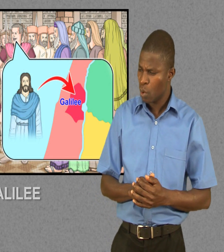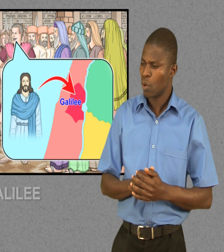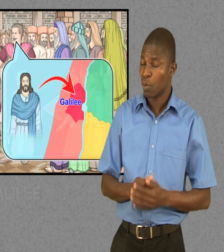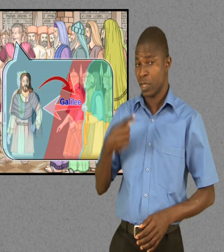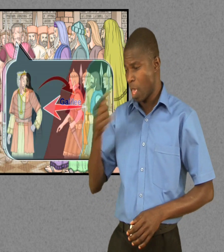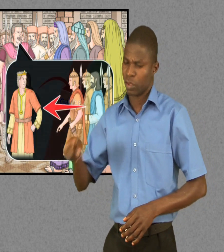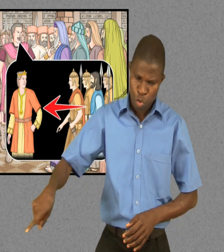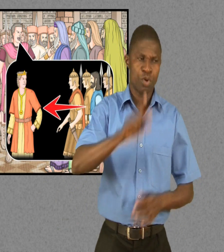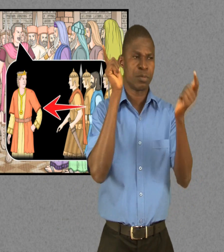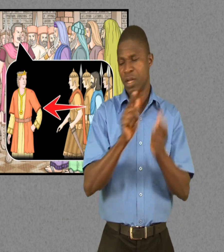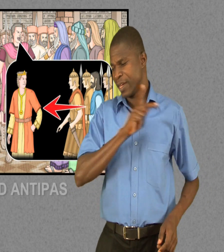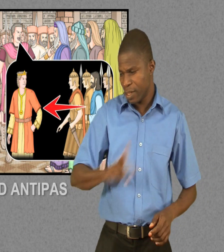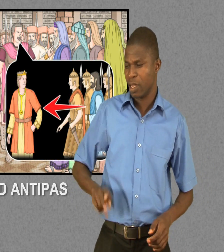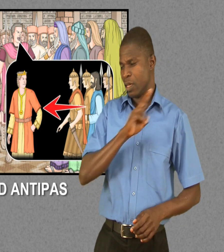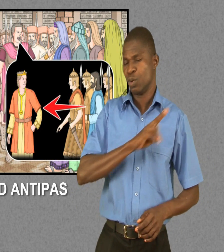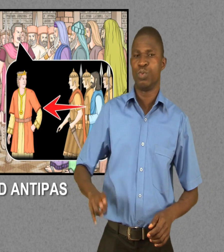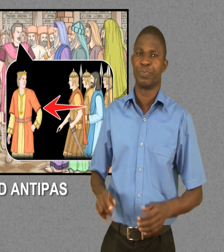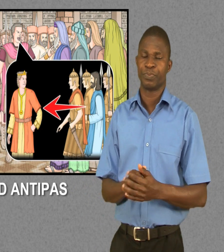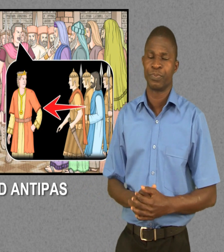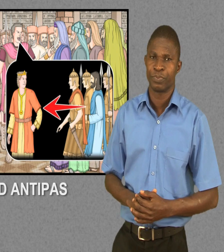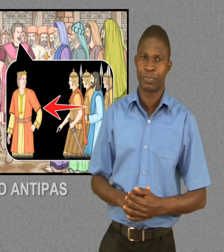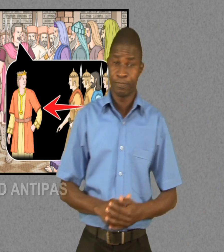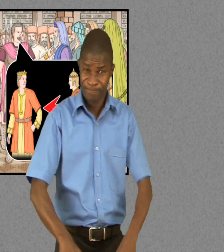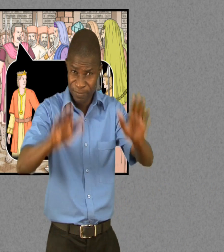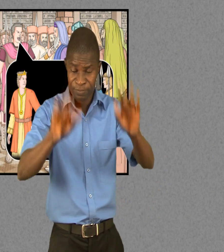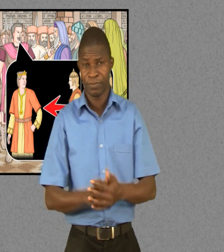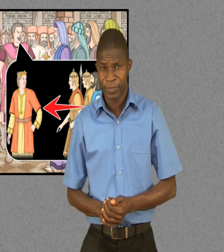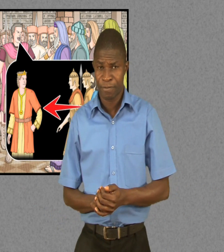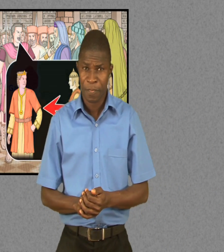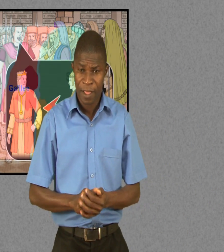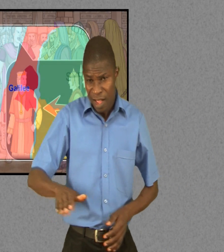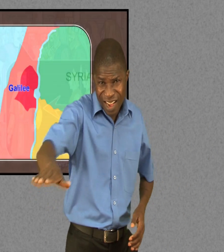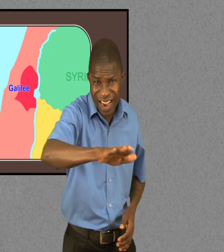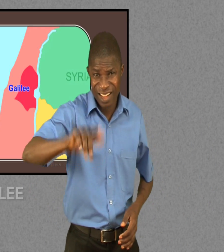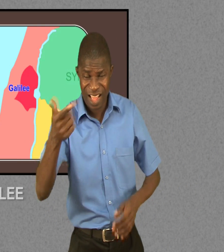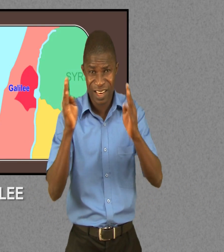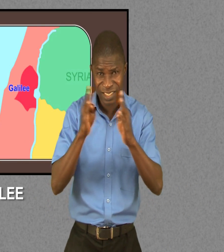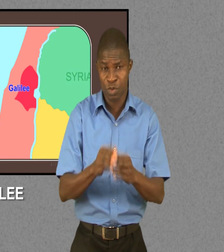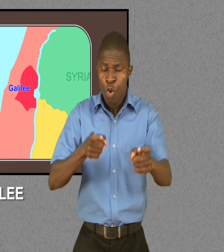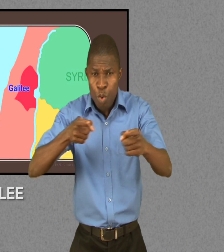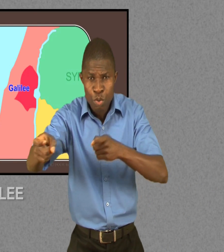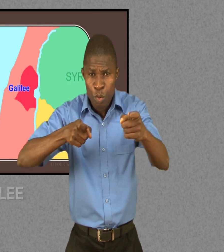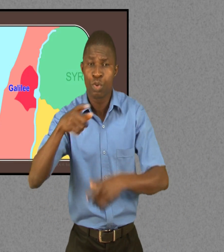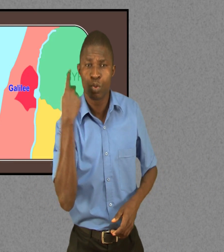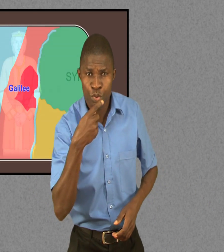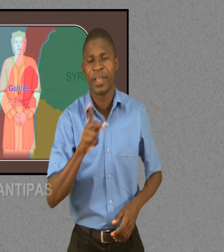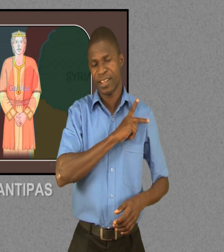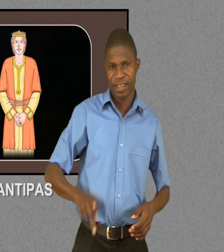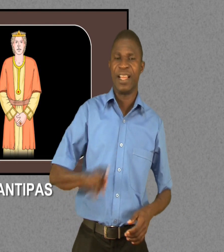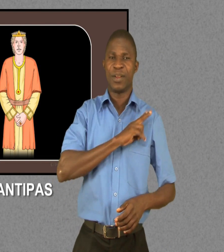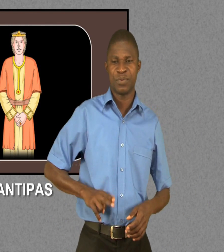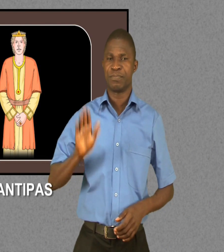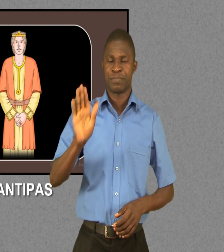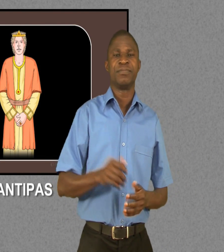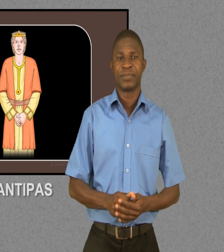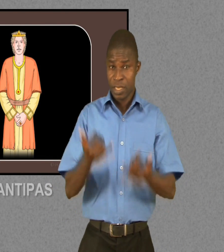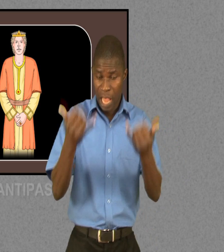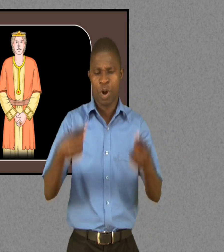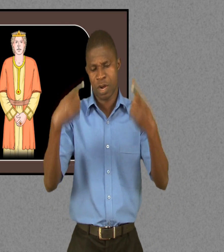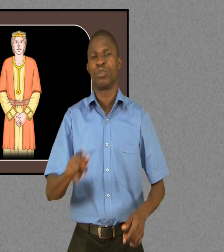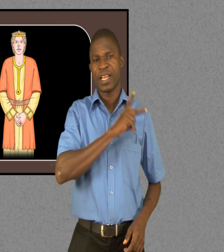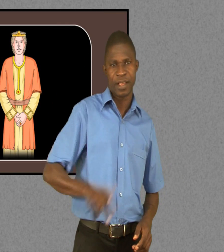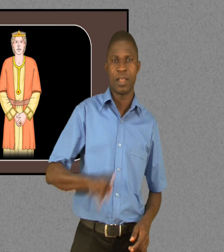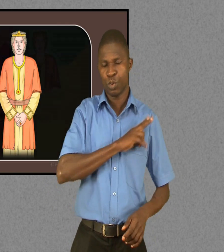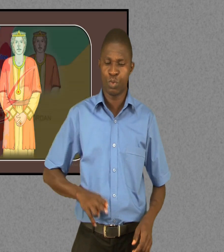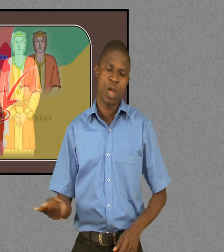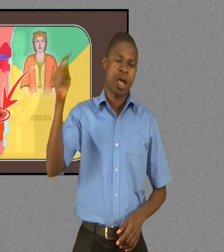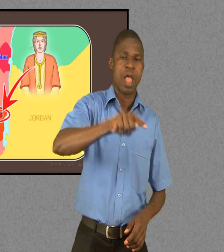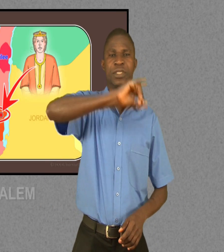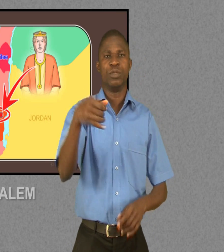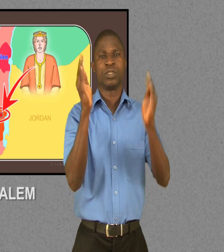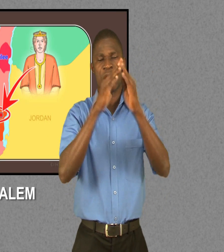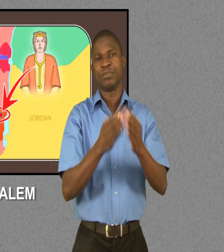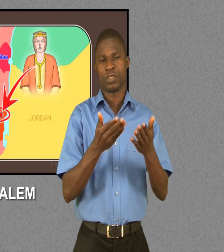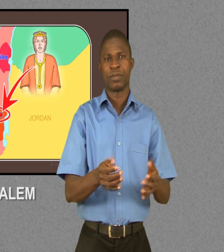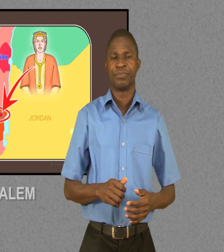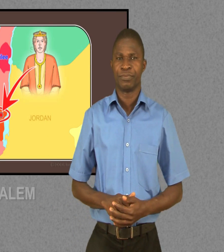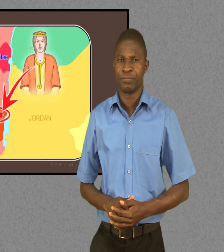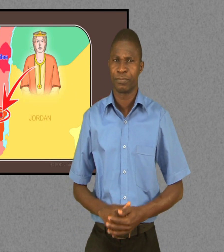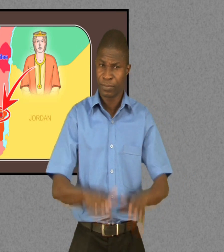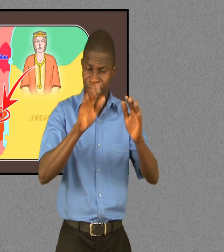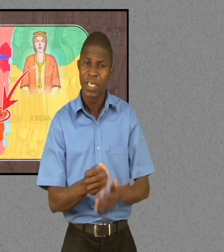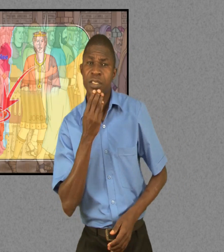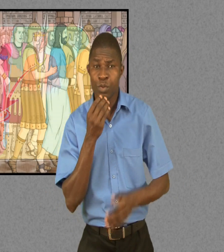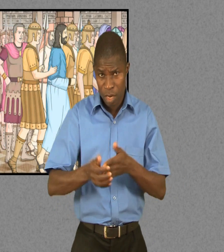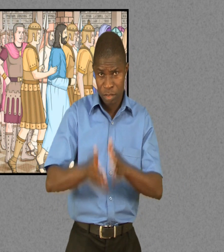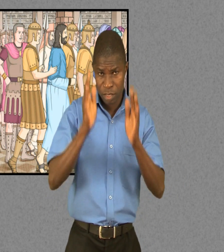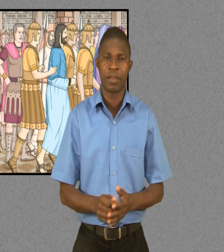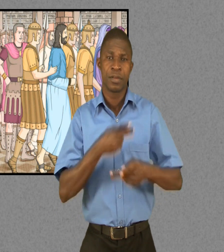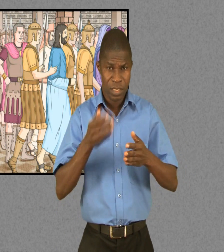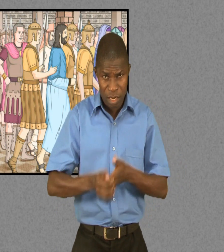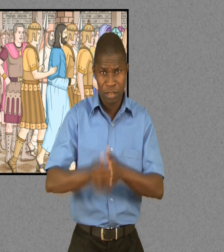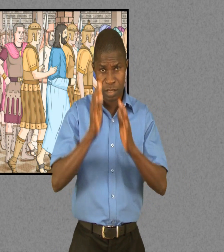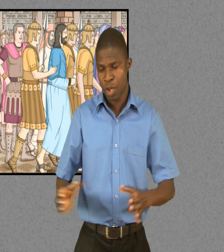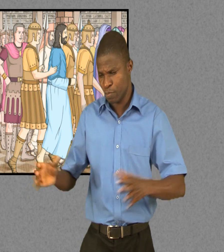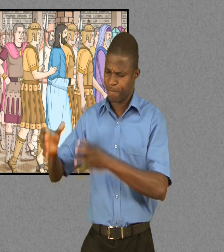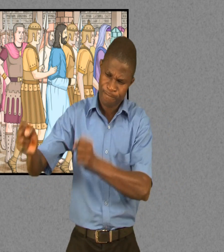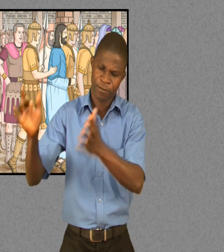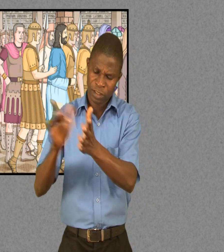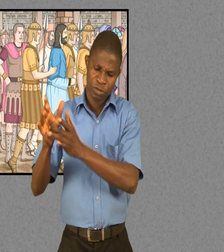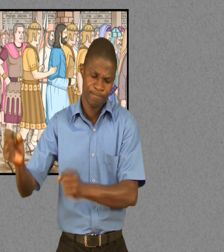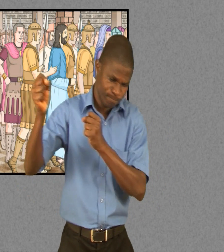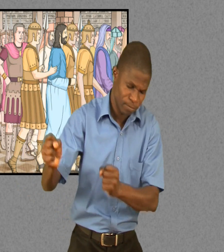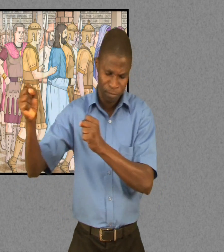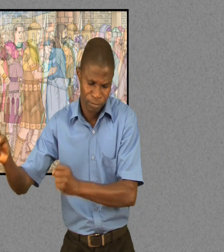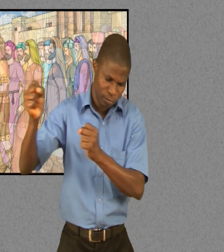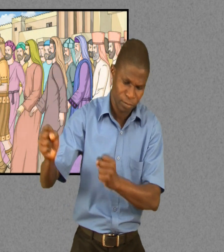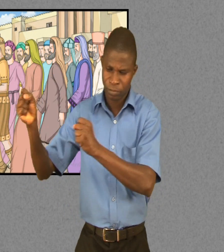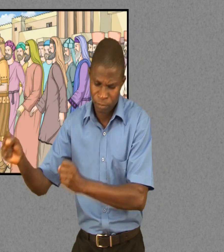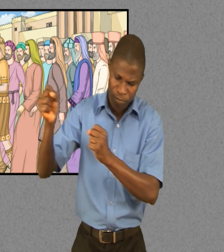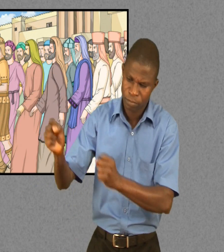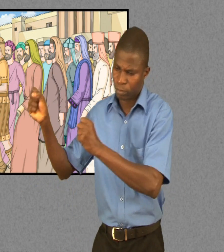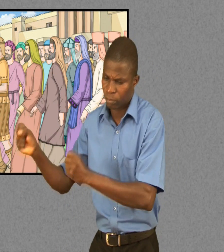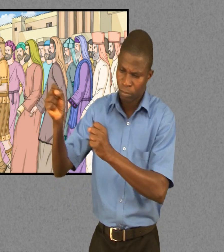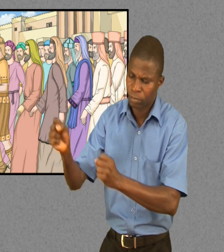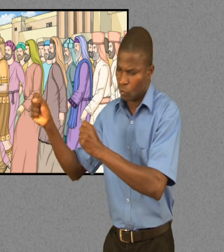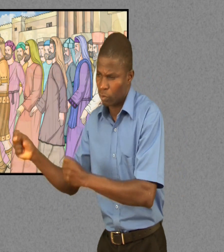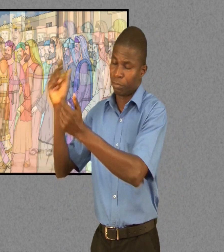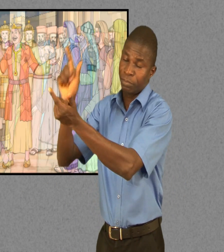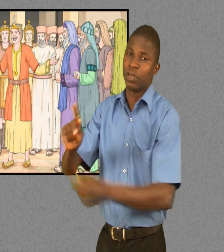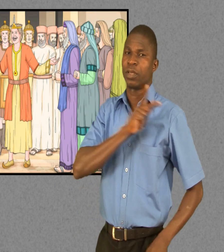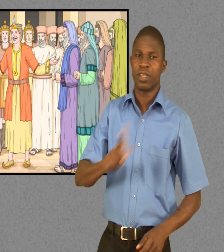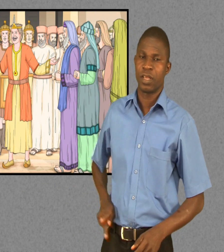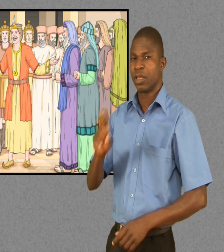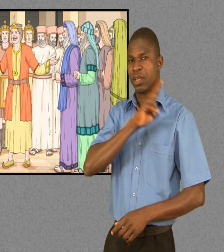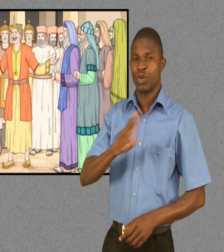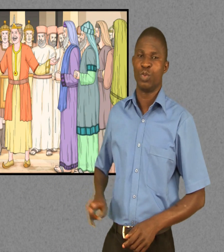And learning that Jesus was under Herod’s jurisdiction, he sent Him to Herod, who himself was in Jerusalem at that time.